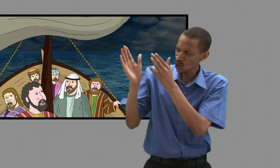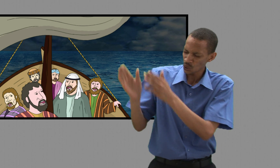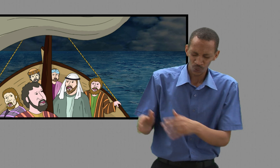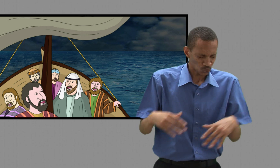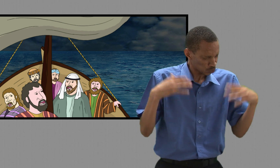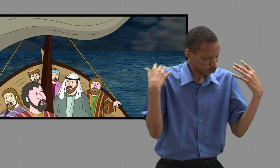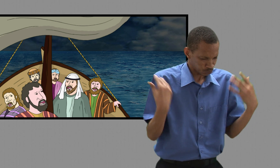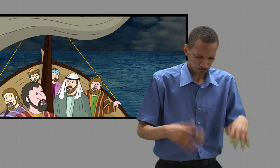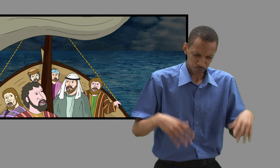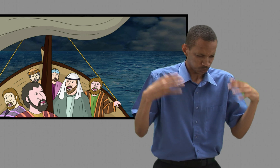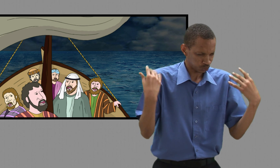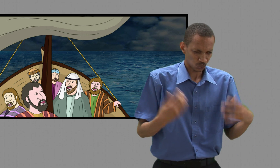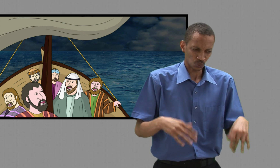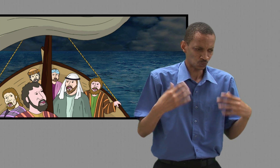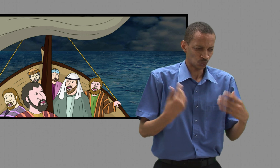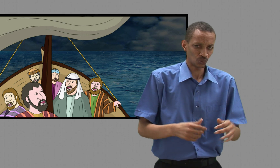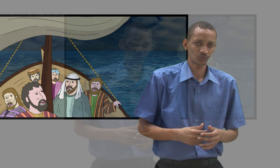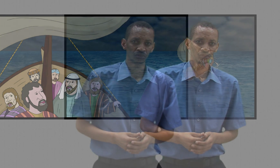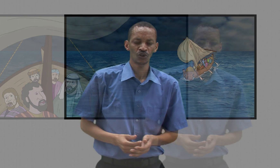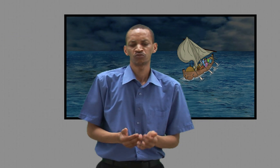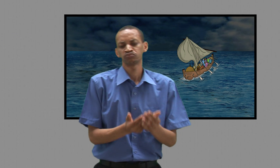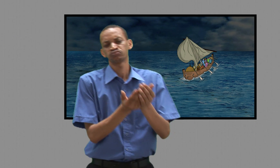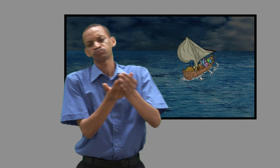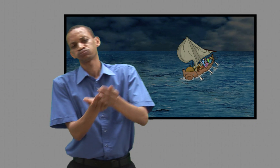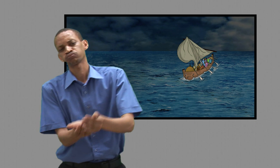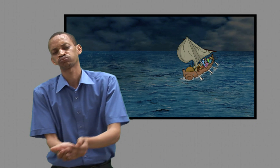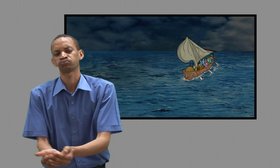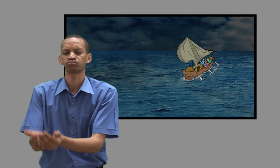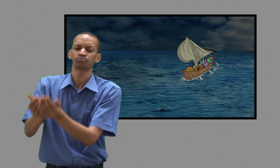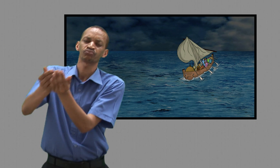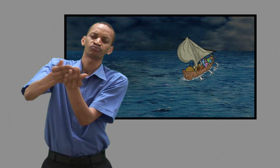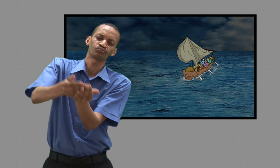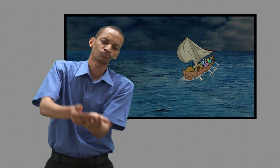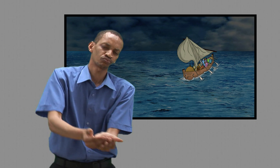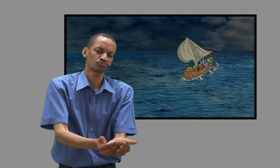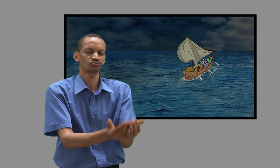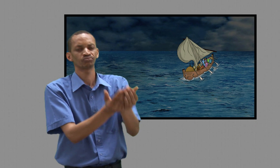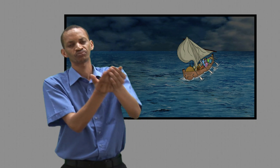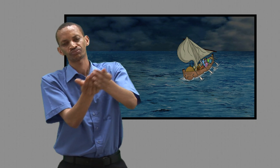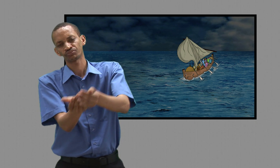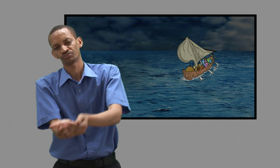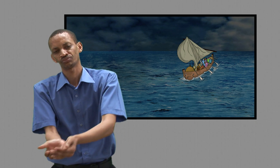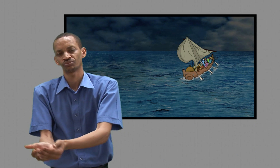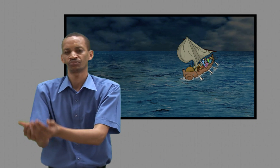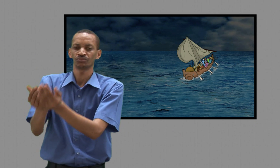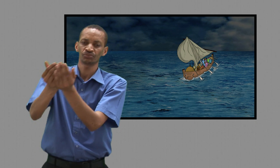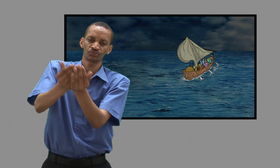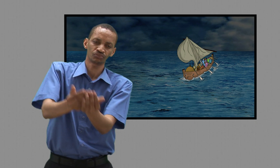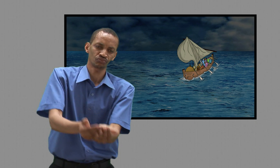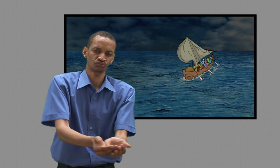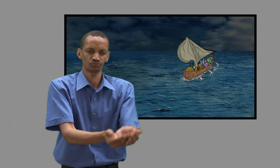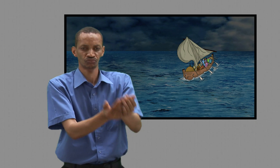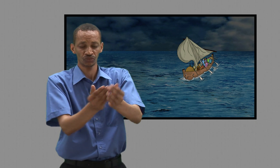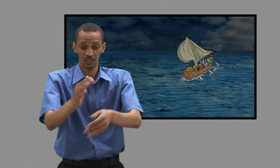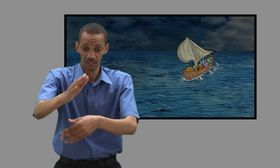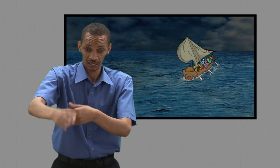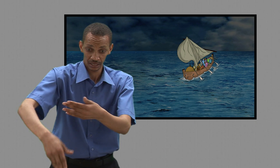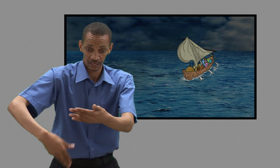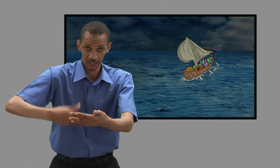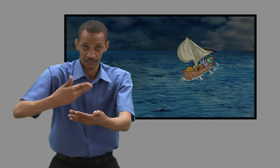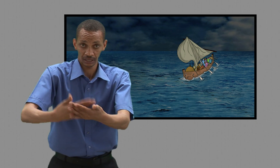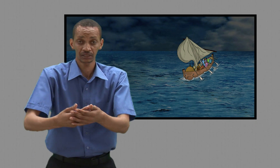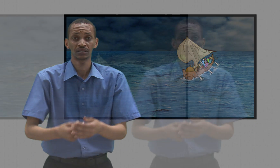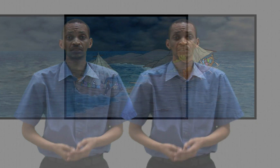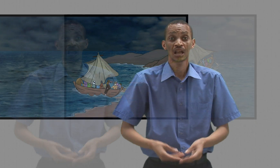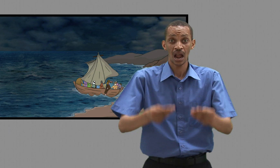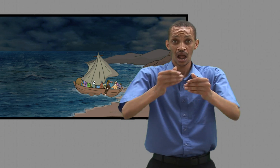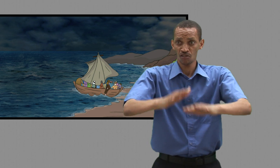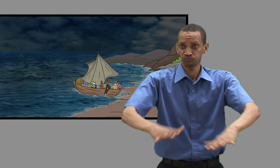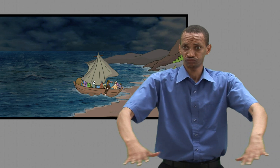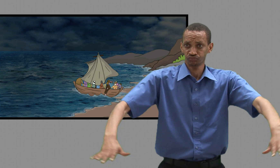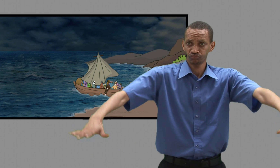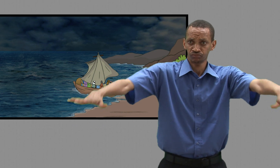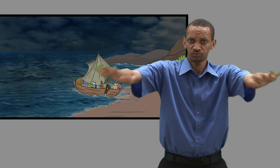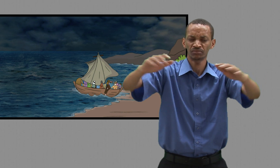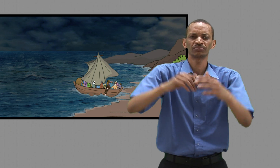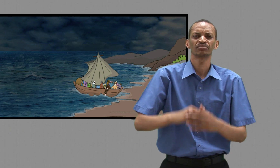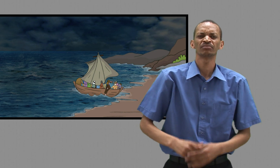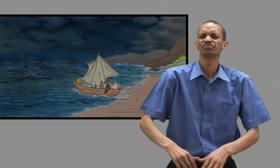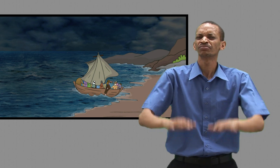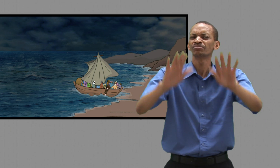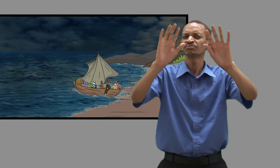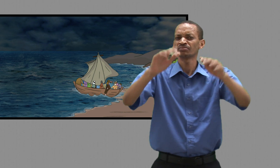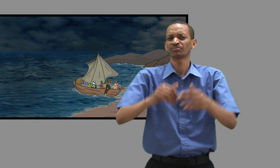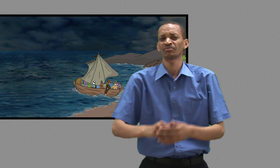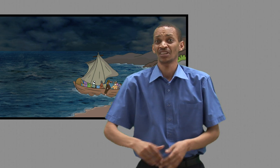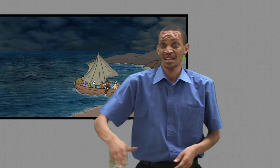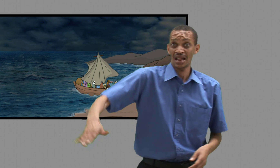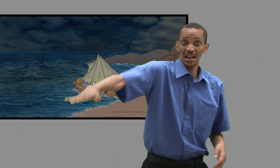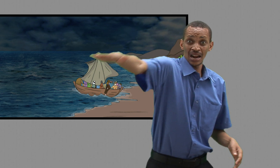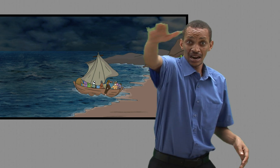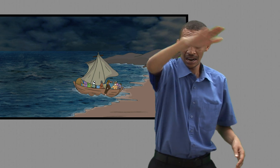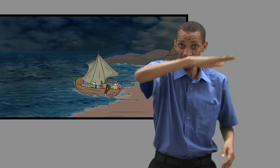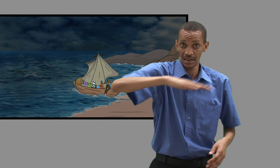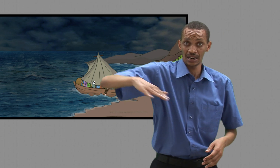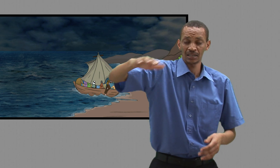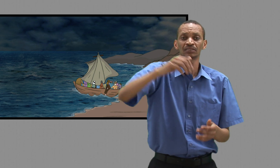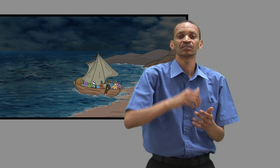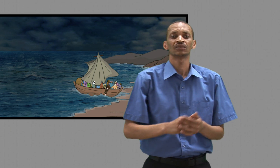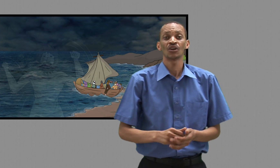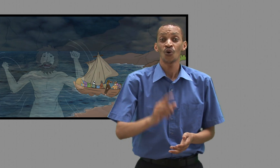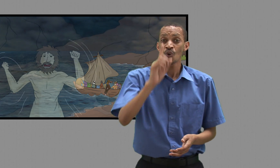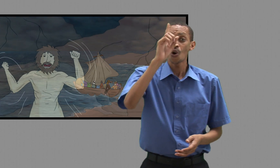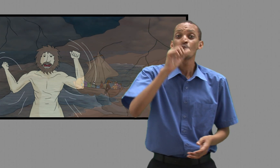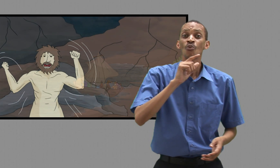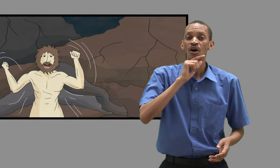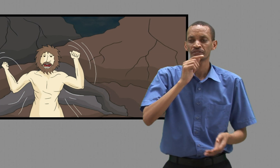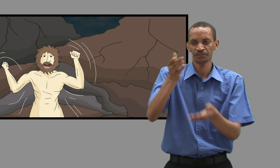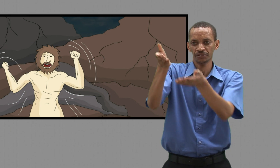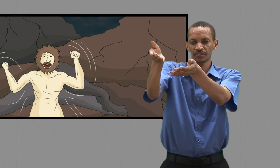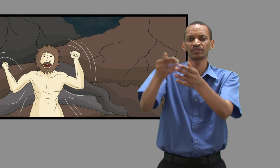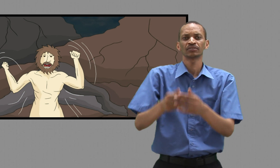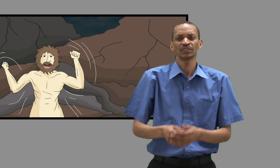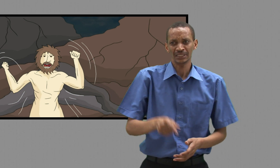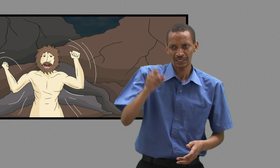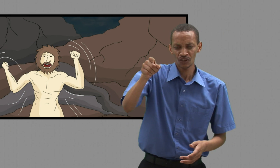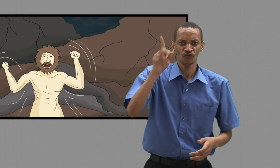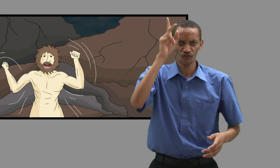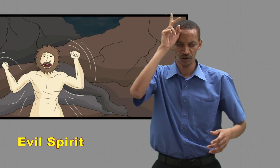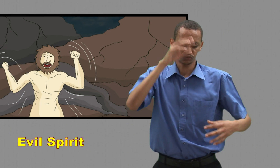On the other side of the sea, they arrived in the region of the Gerasenes.